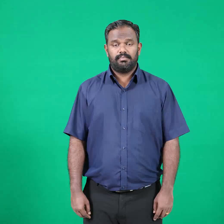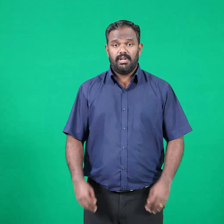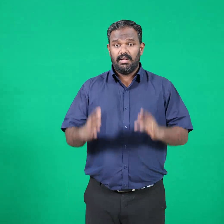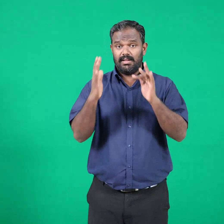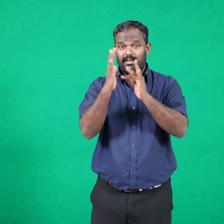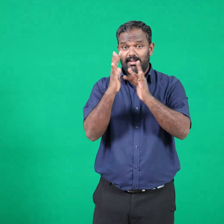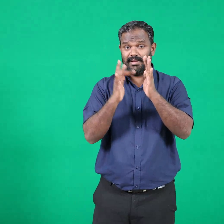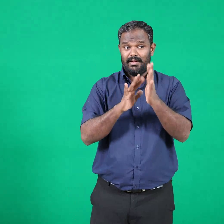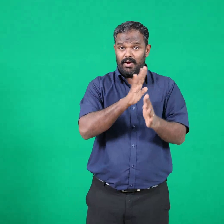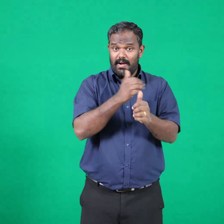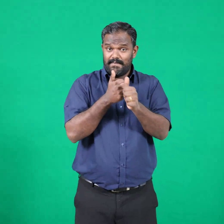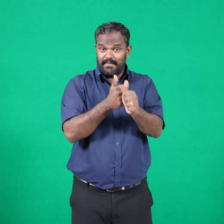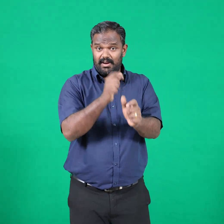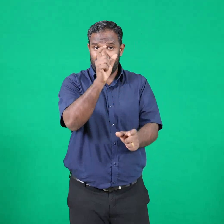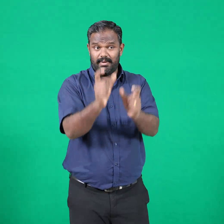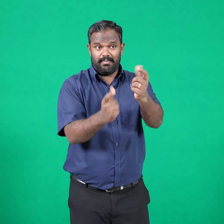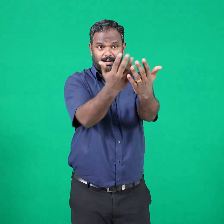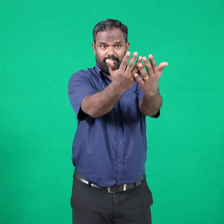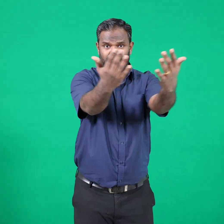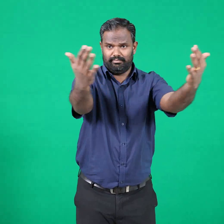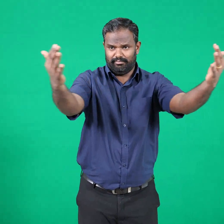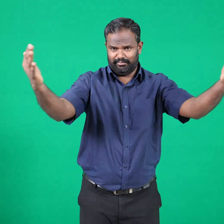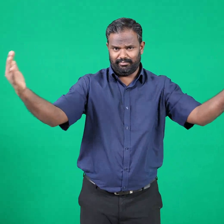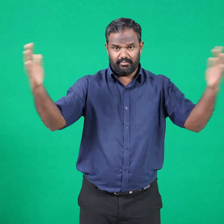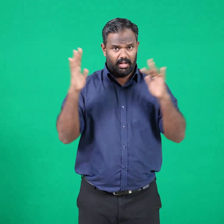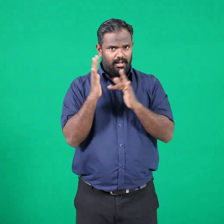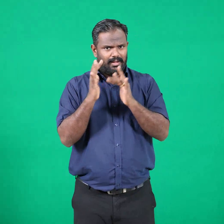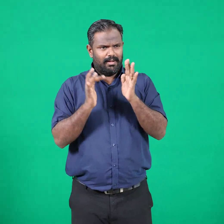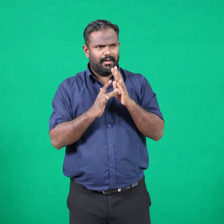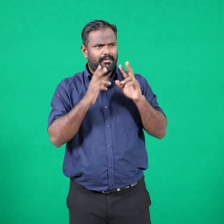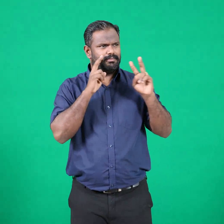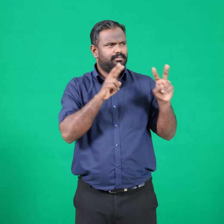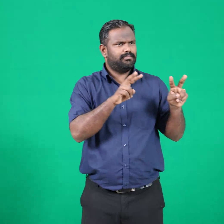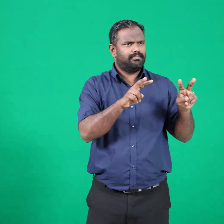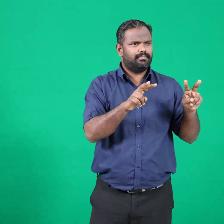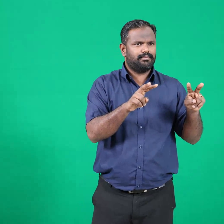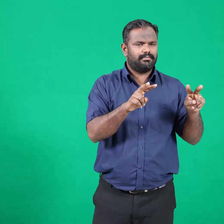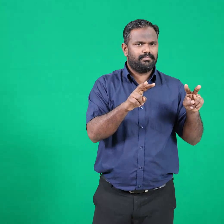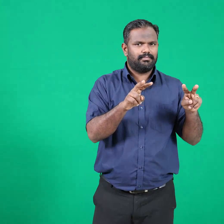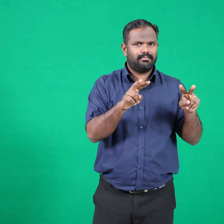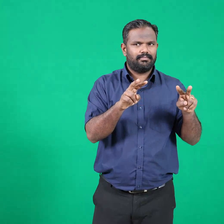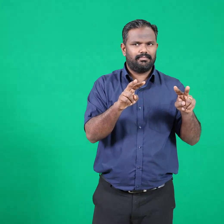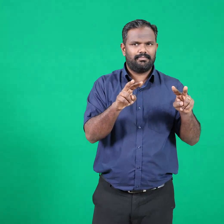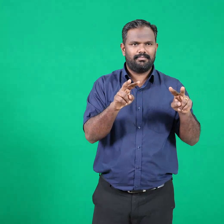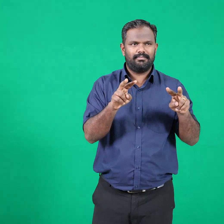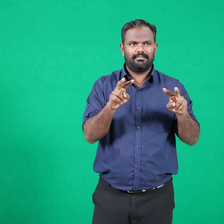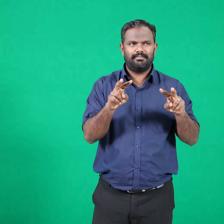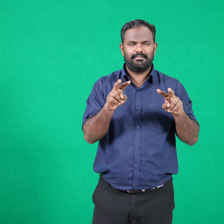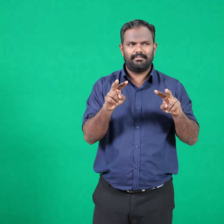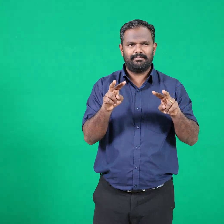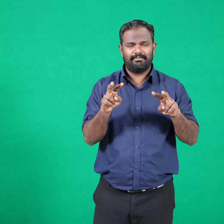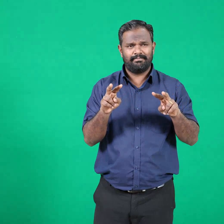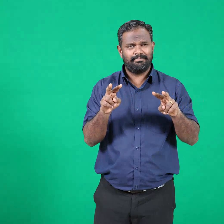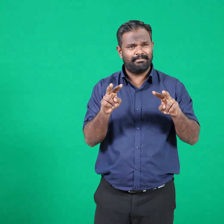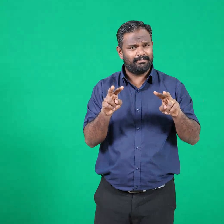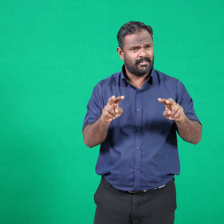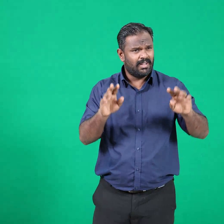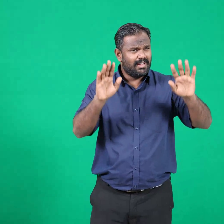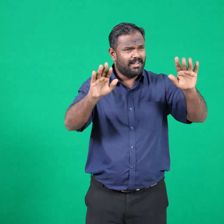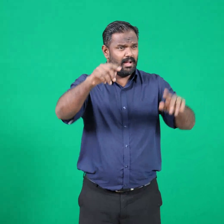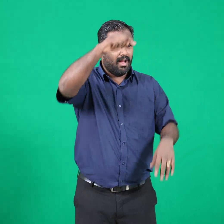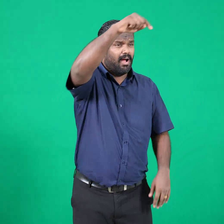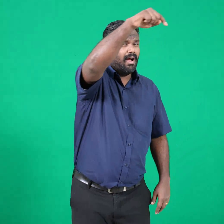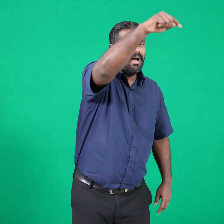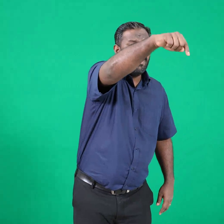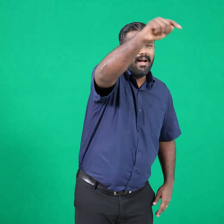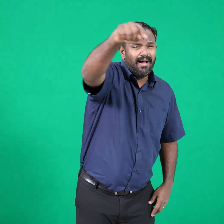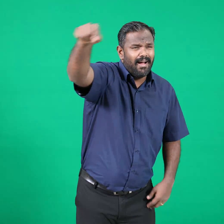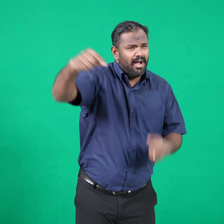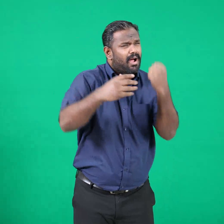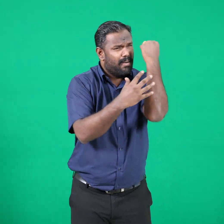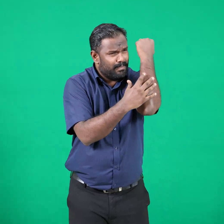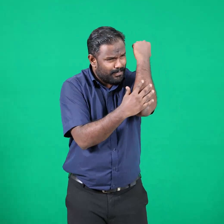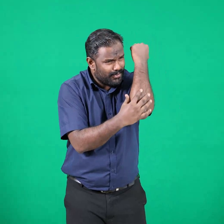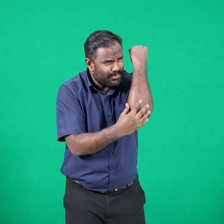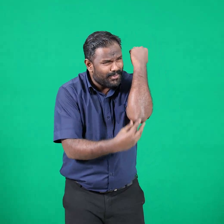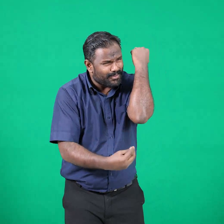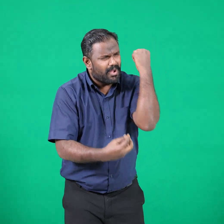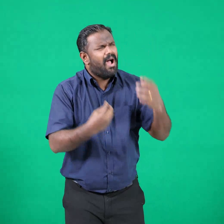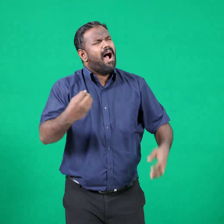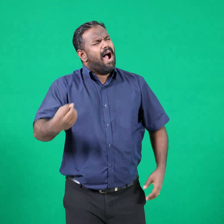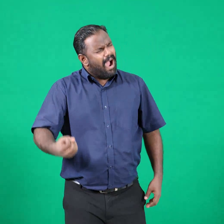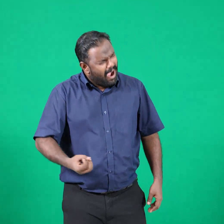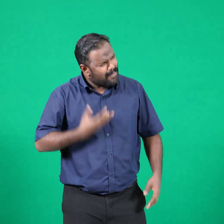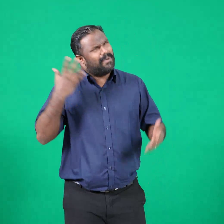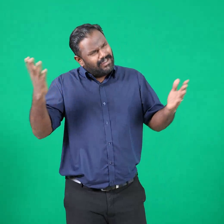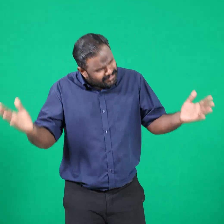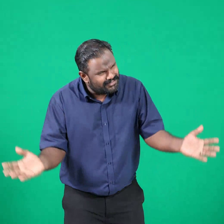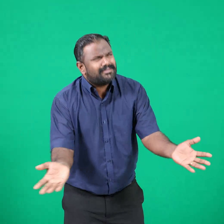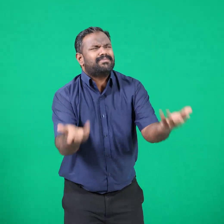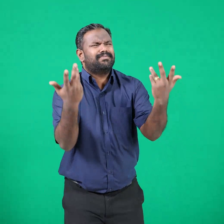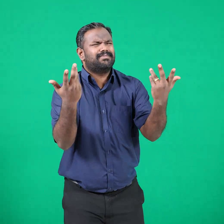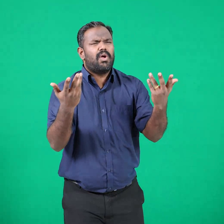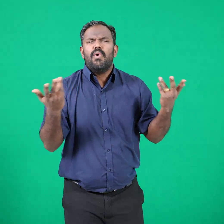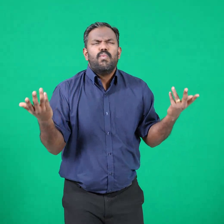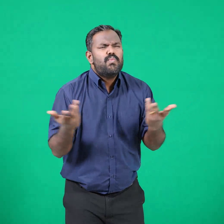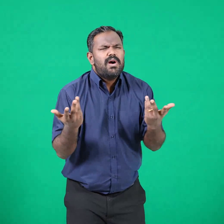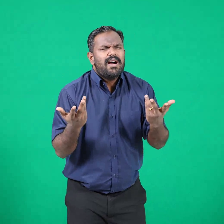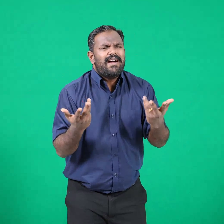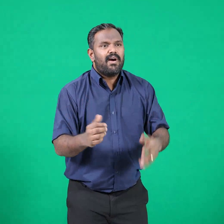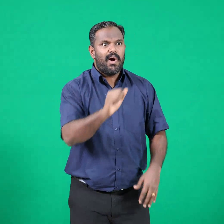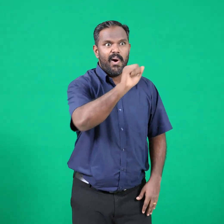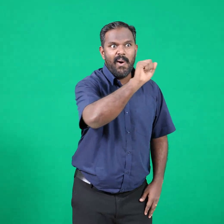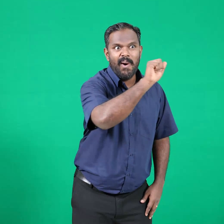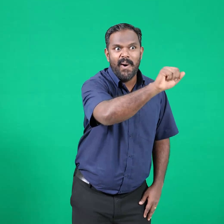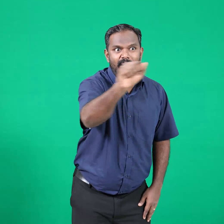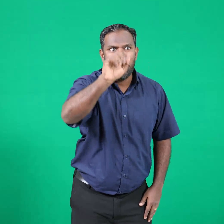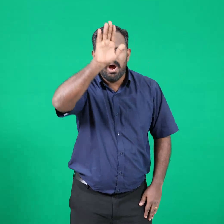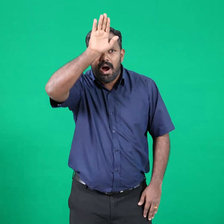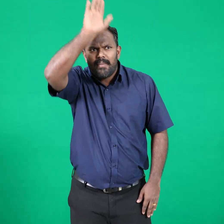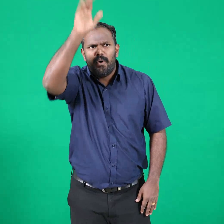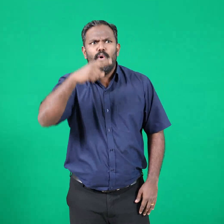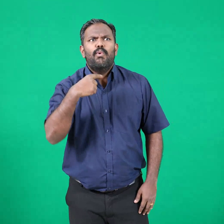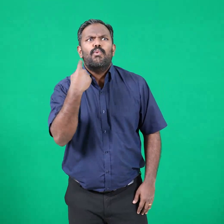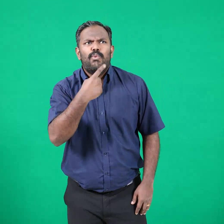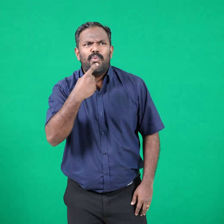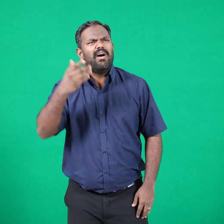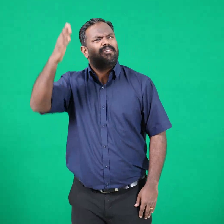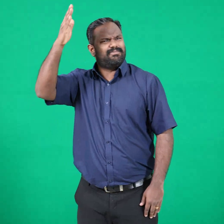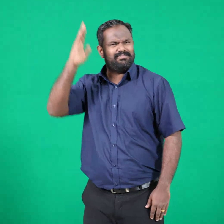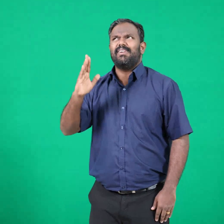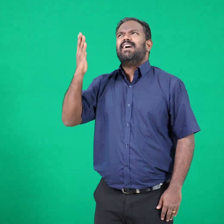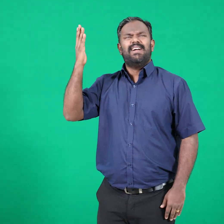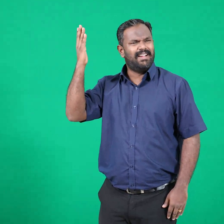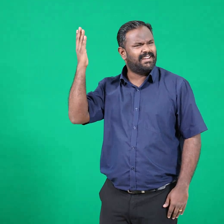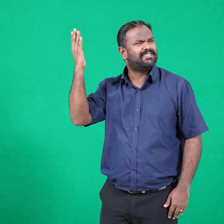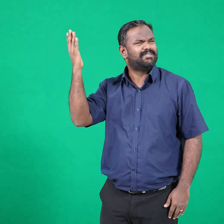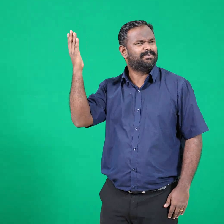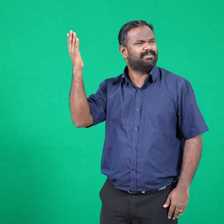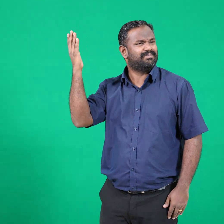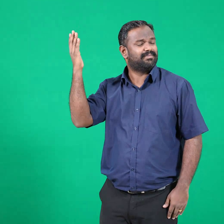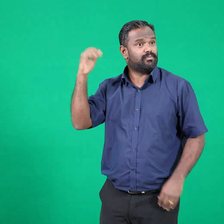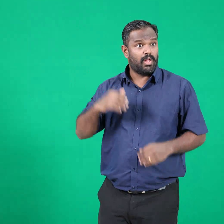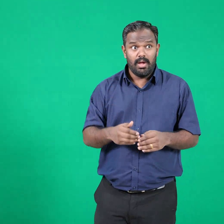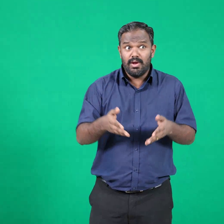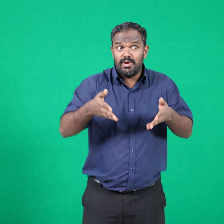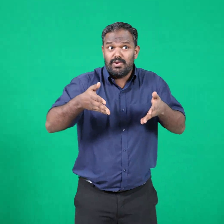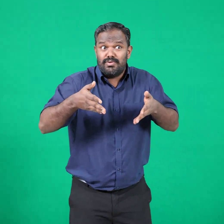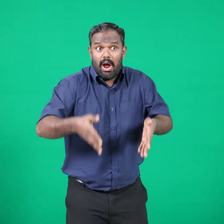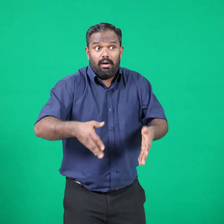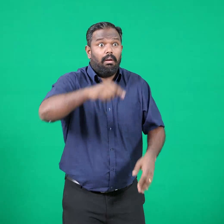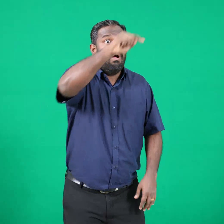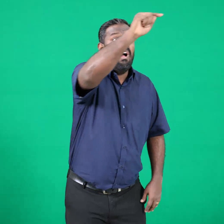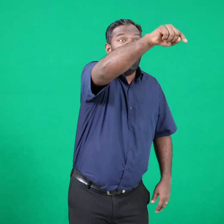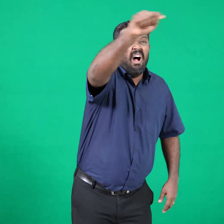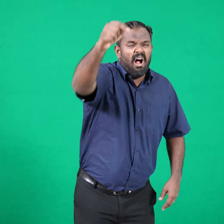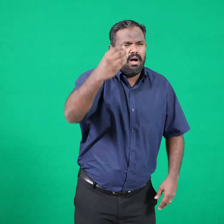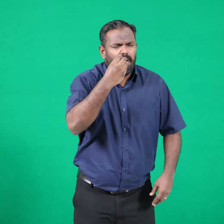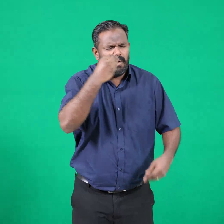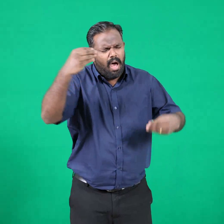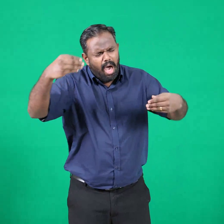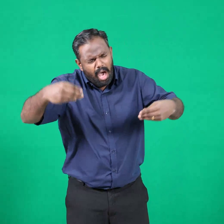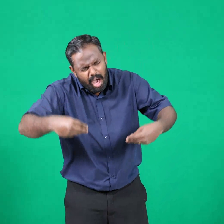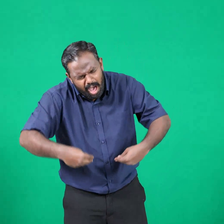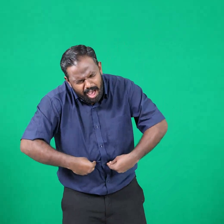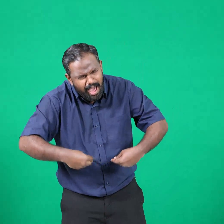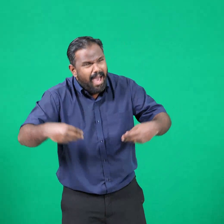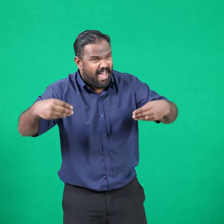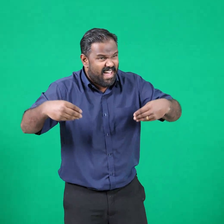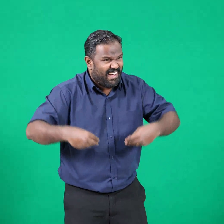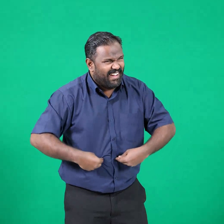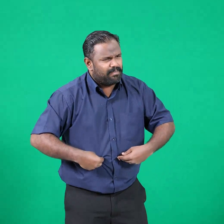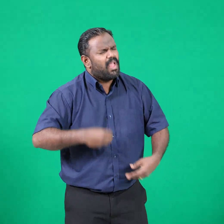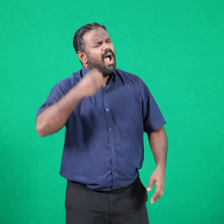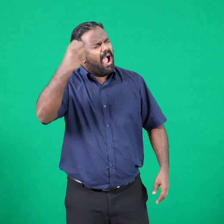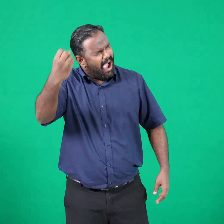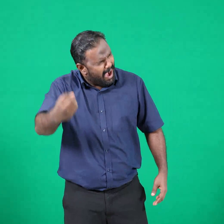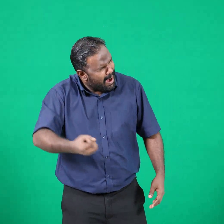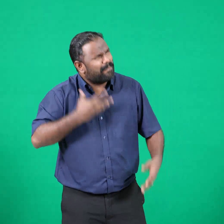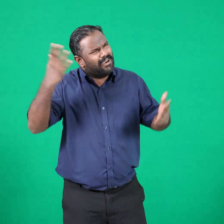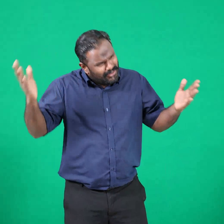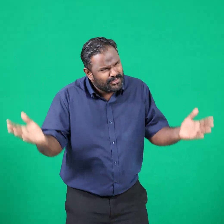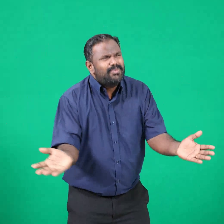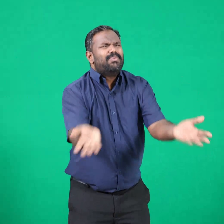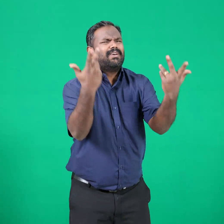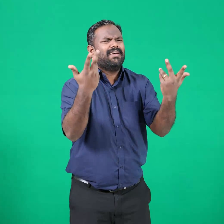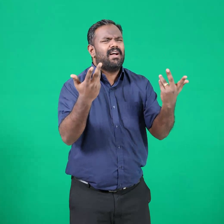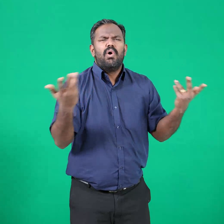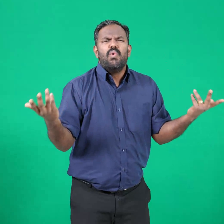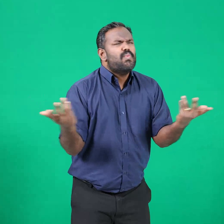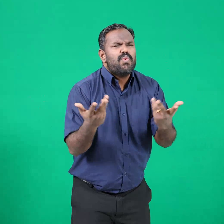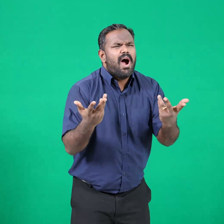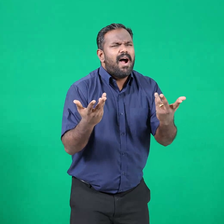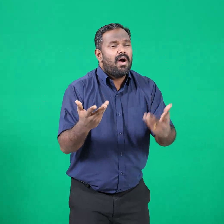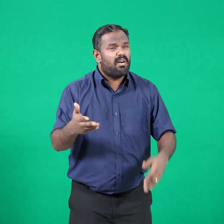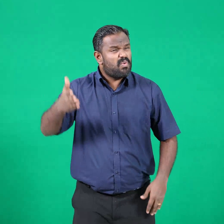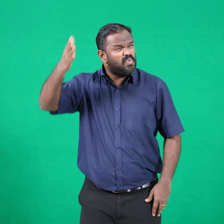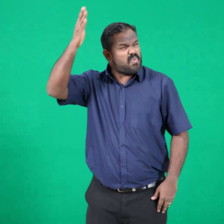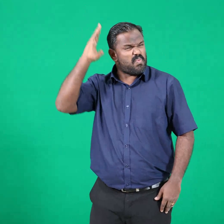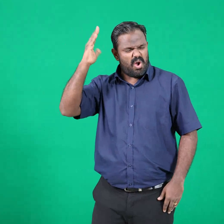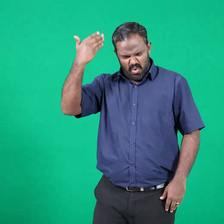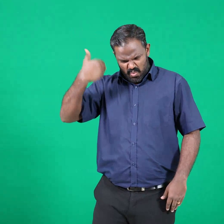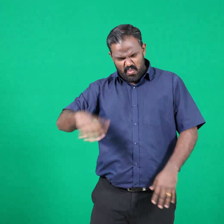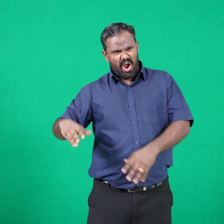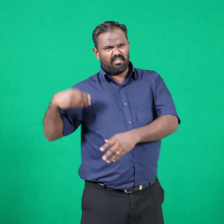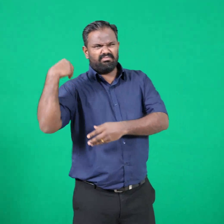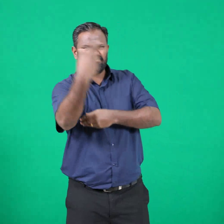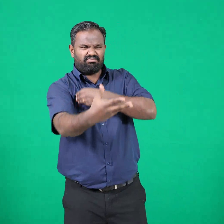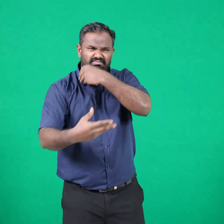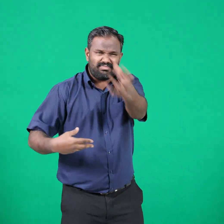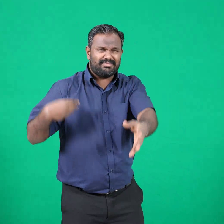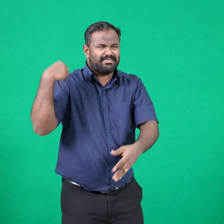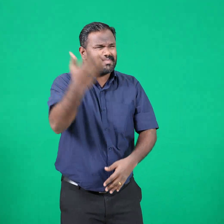Looking up at His disciples, Jesus said: "Blessed are you who are poor, for yours is the kingdom of God.